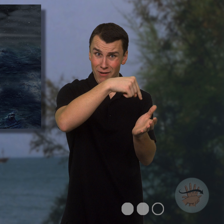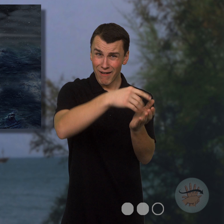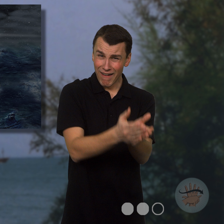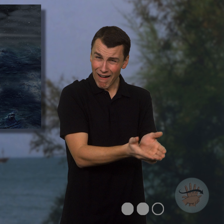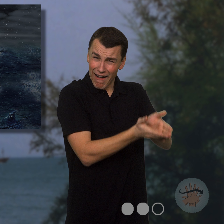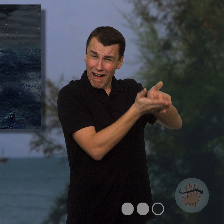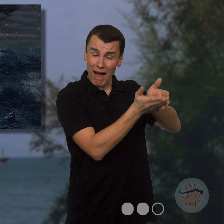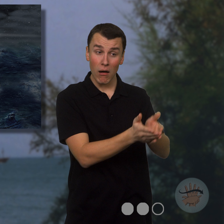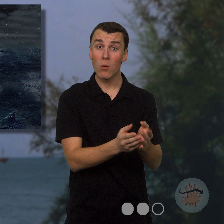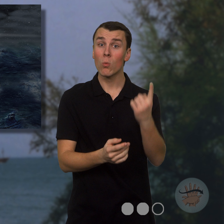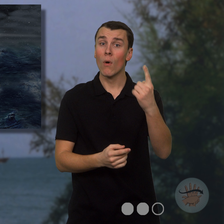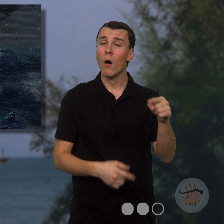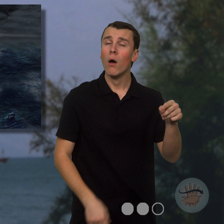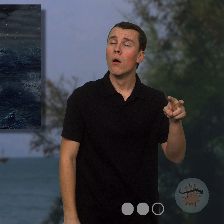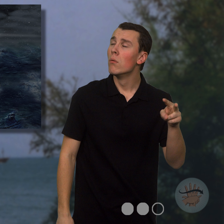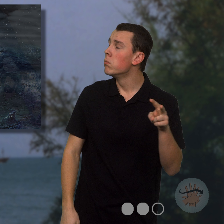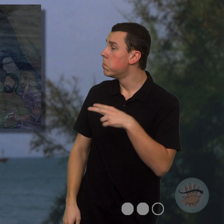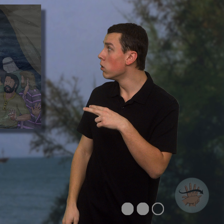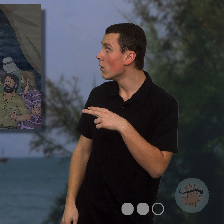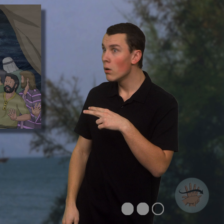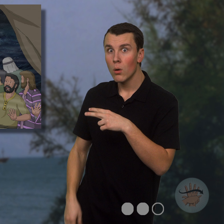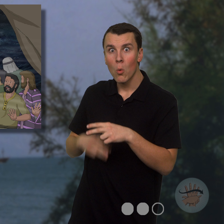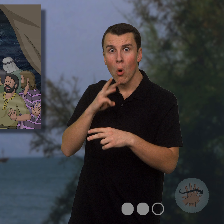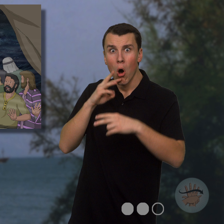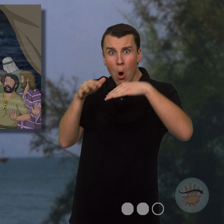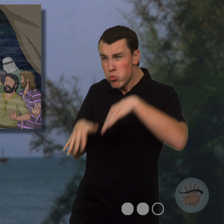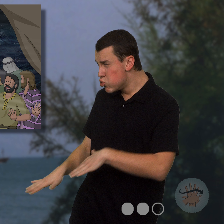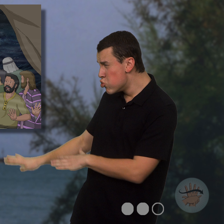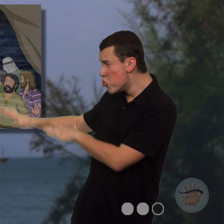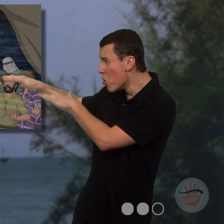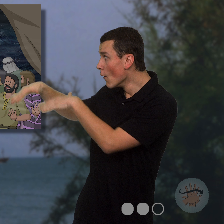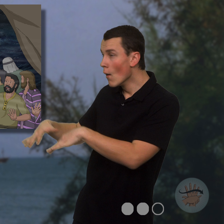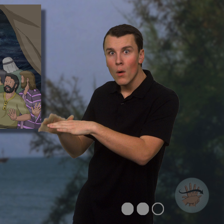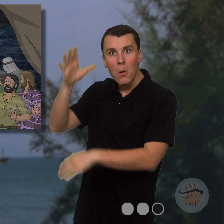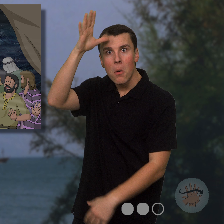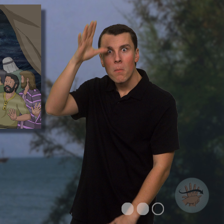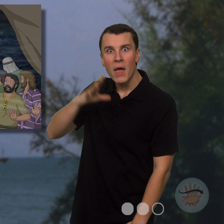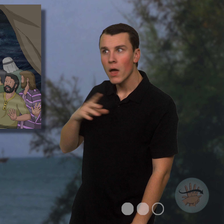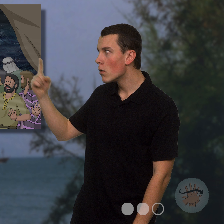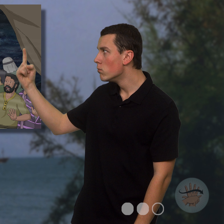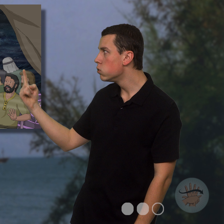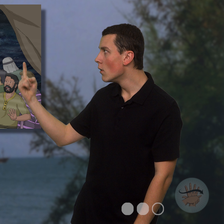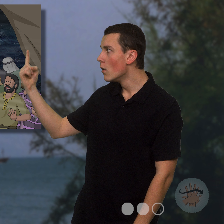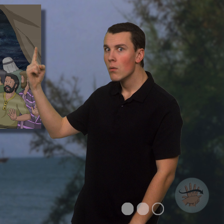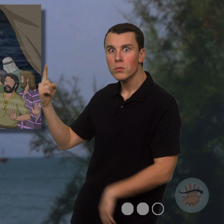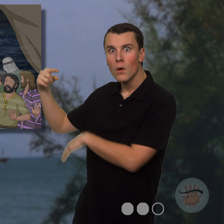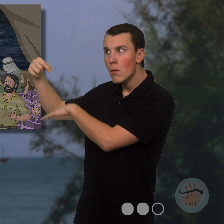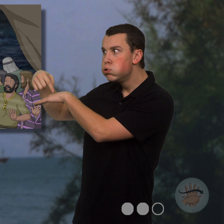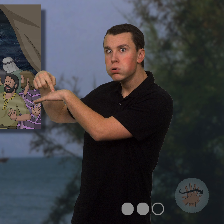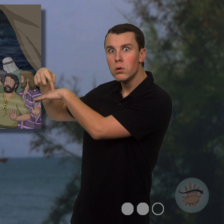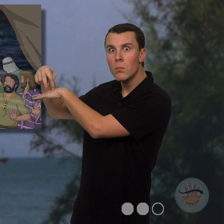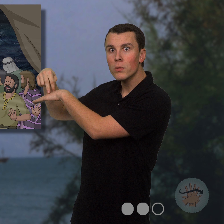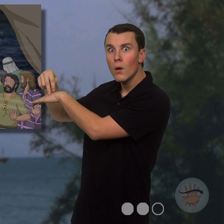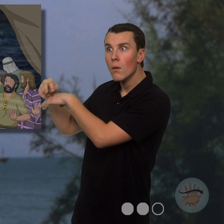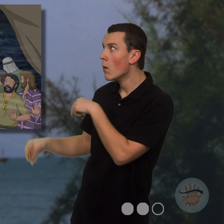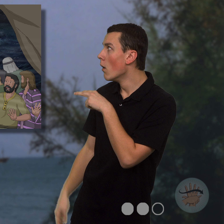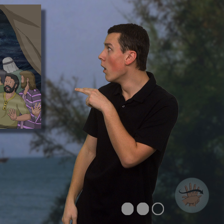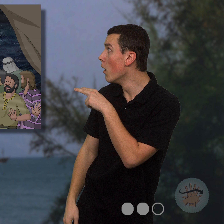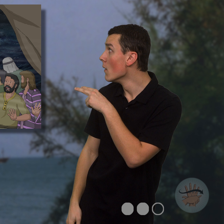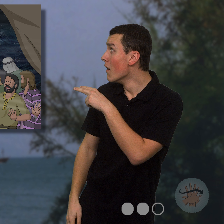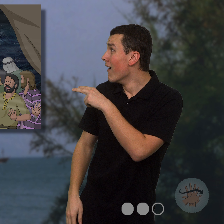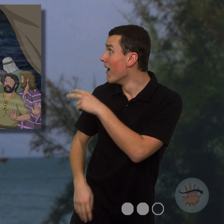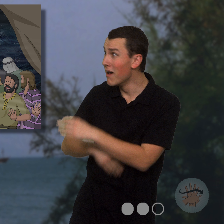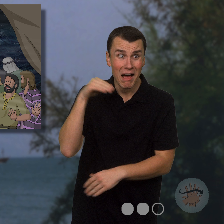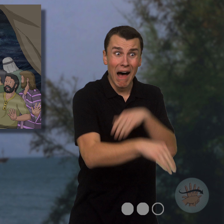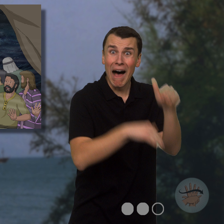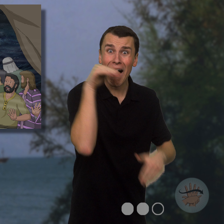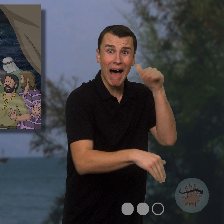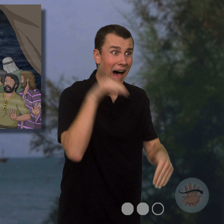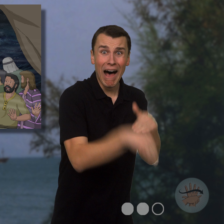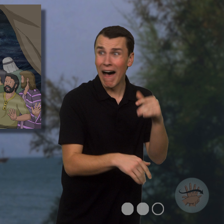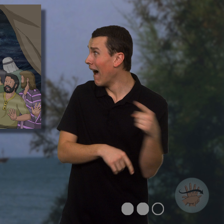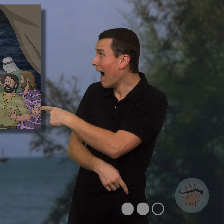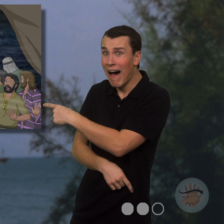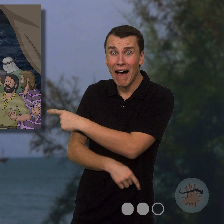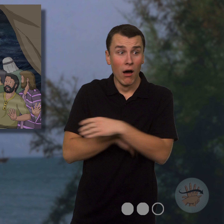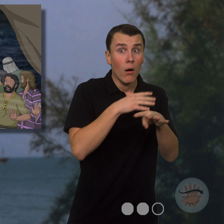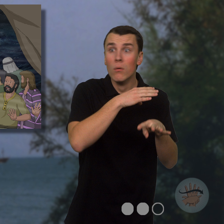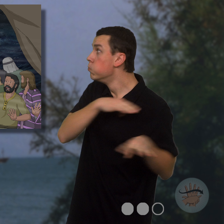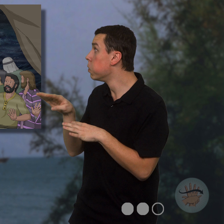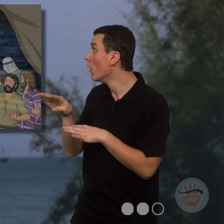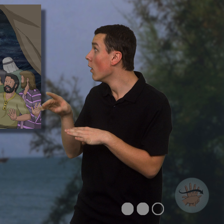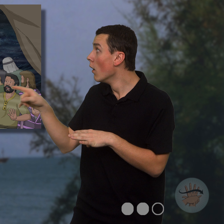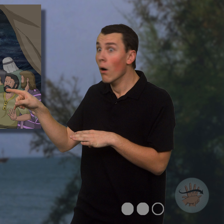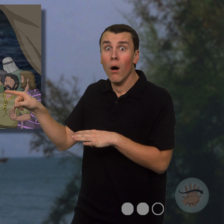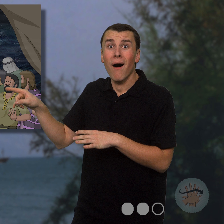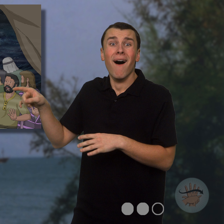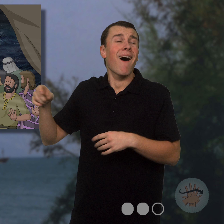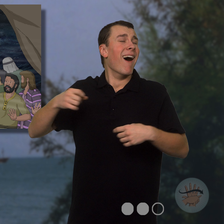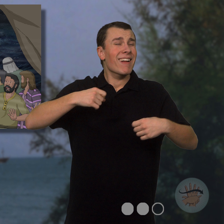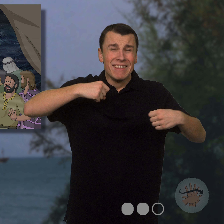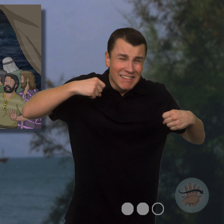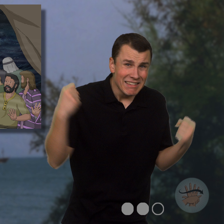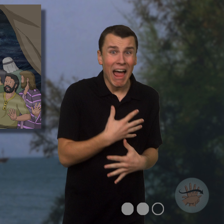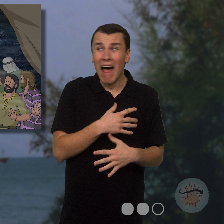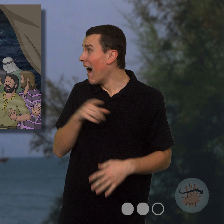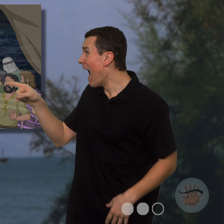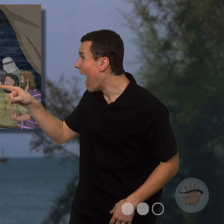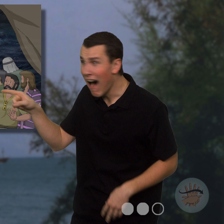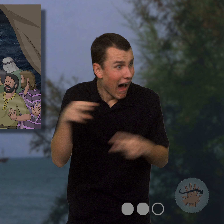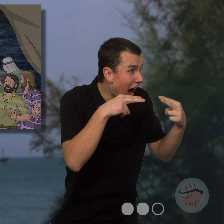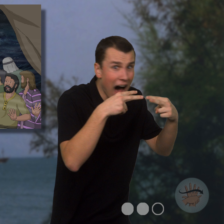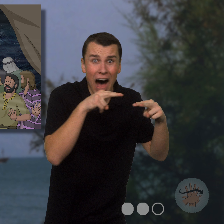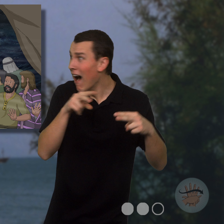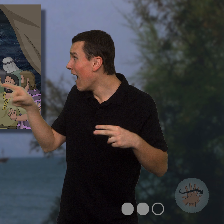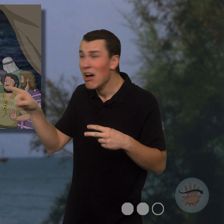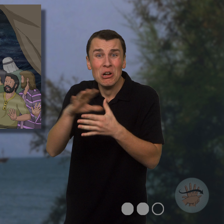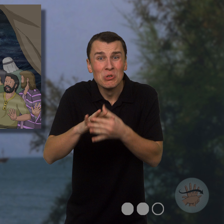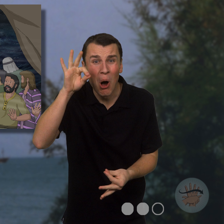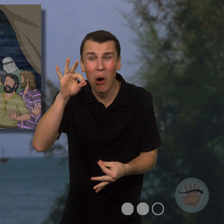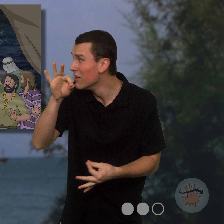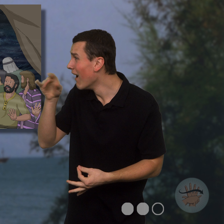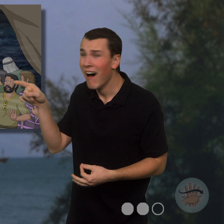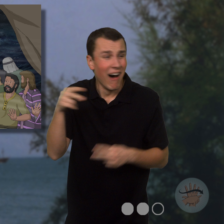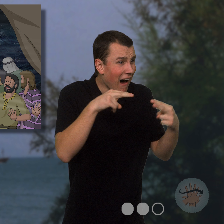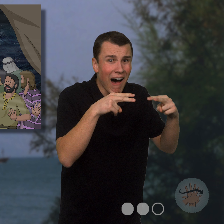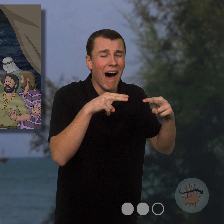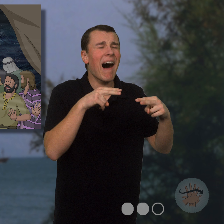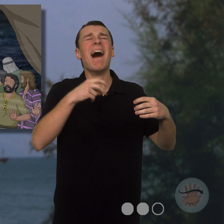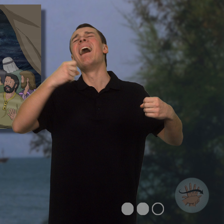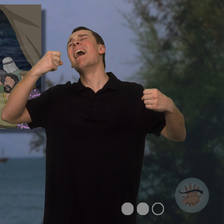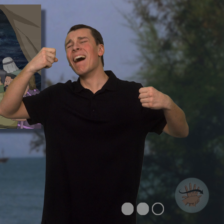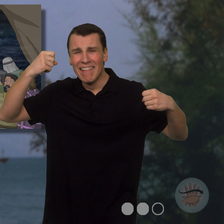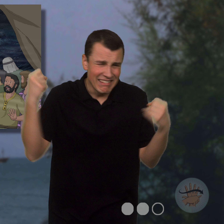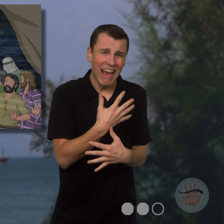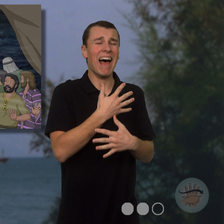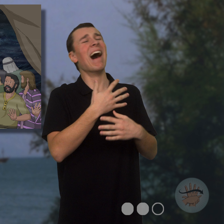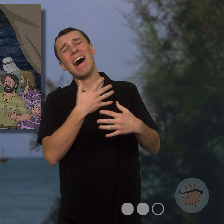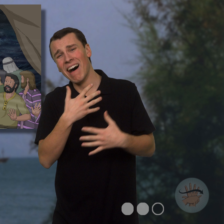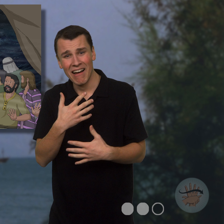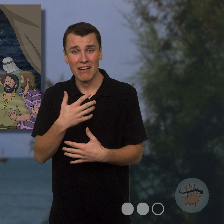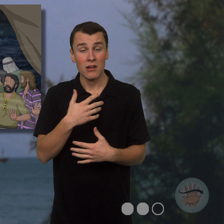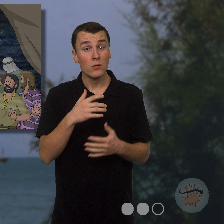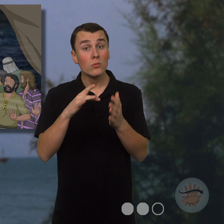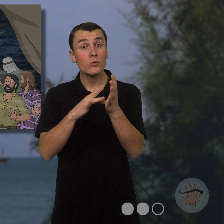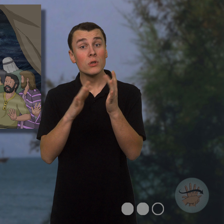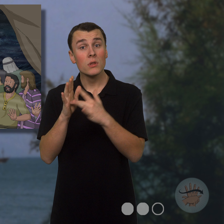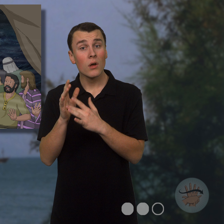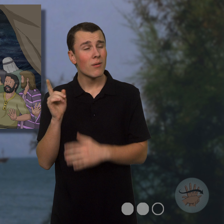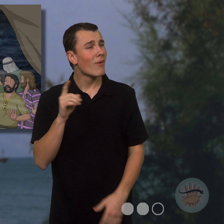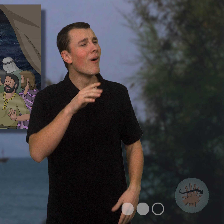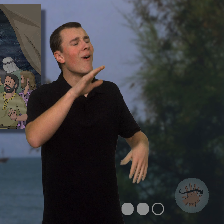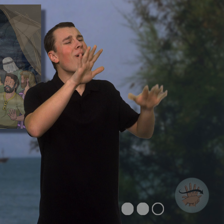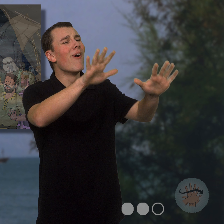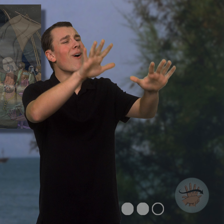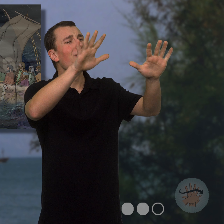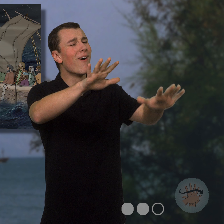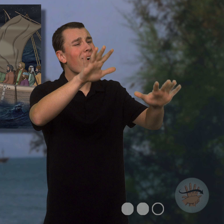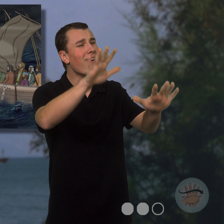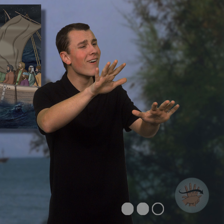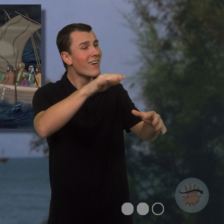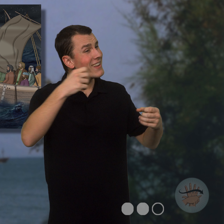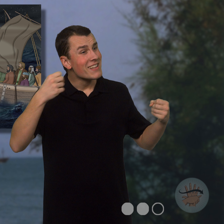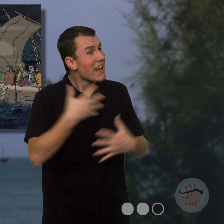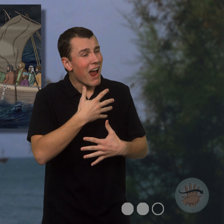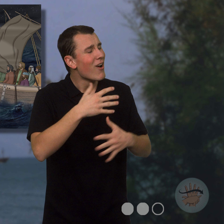When the disciples saw Him walking on the sea, they were terrified. “It’s a ghost!” they said, and cried out in fear.